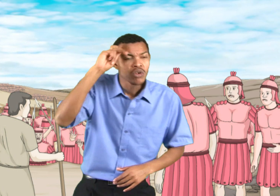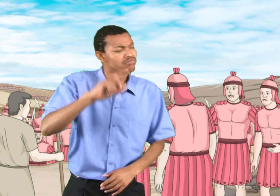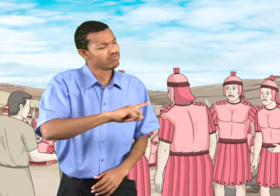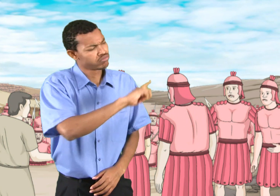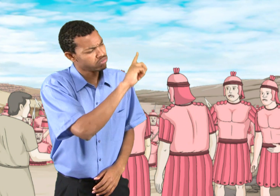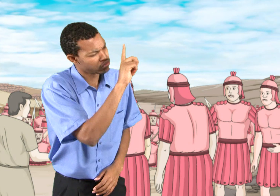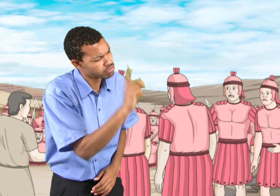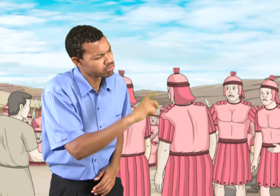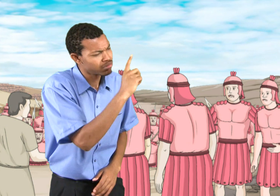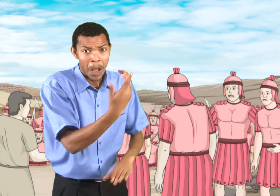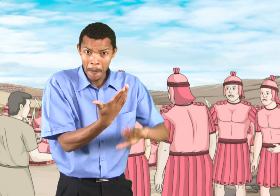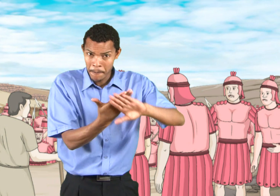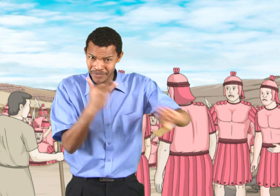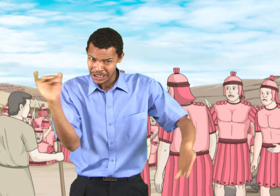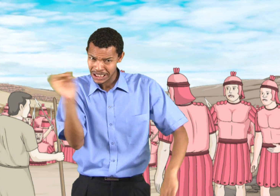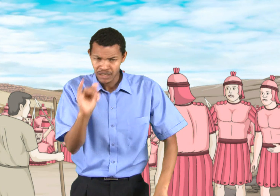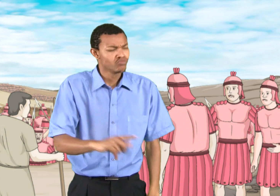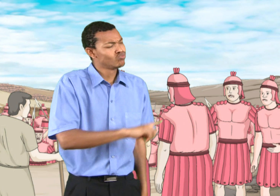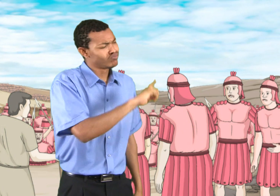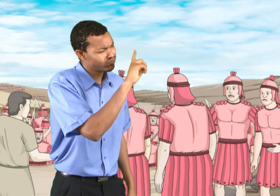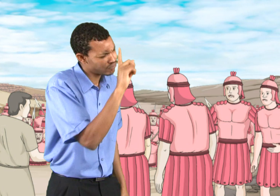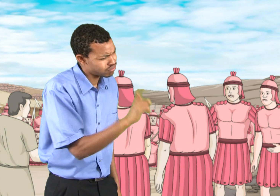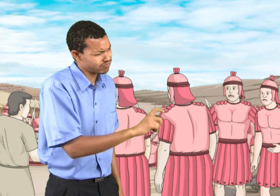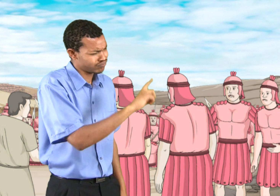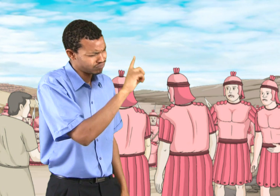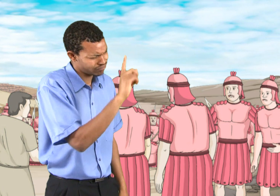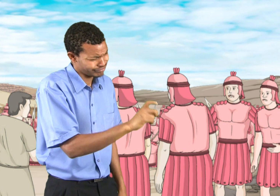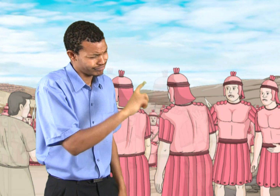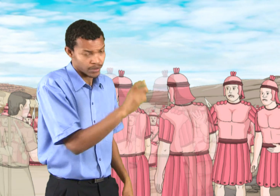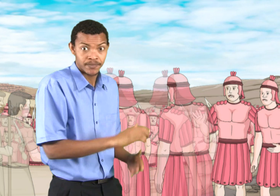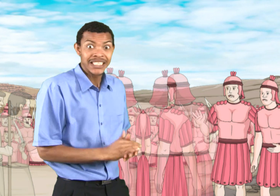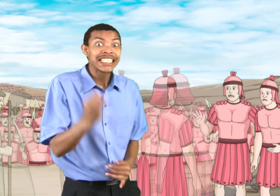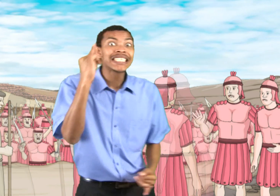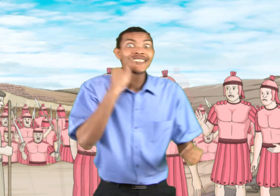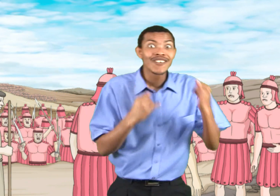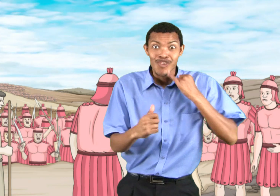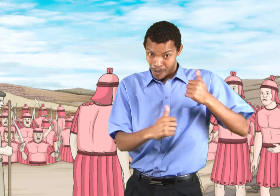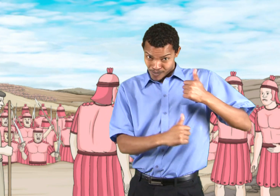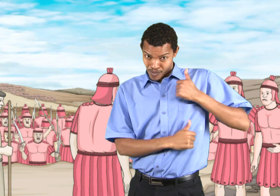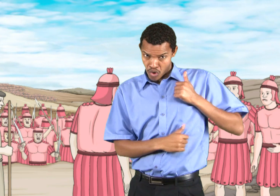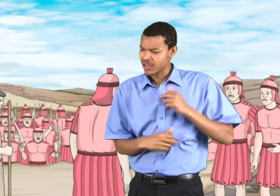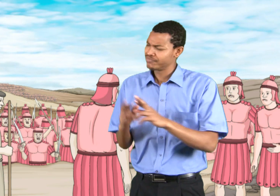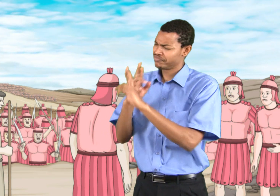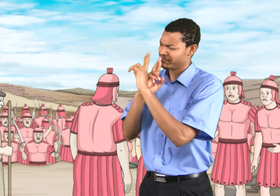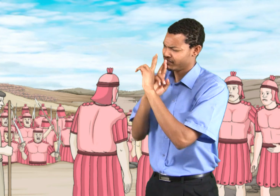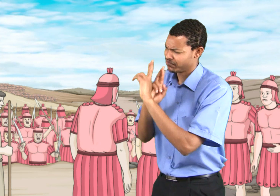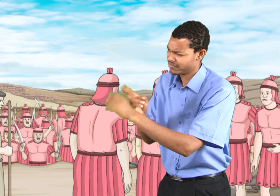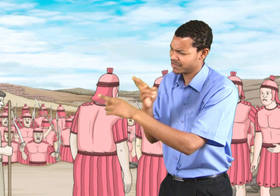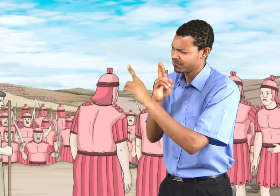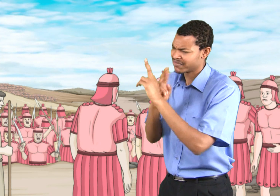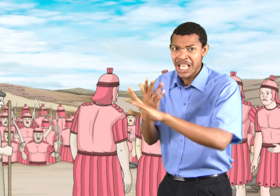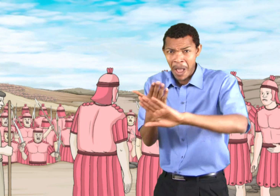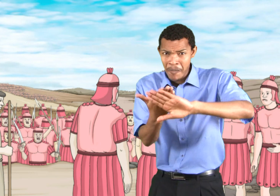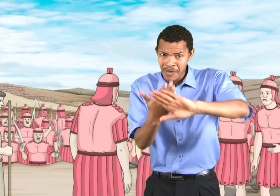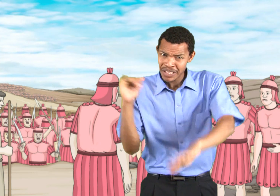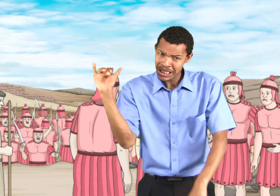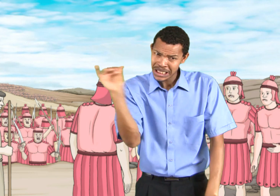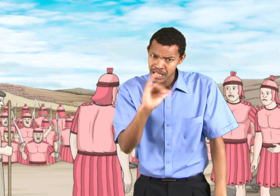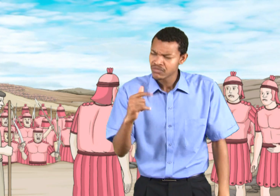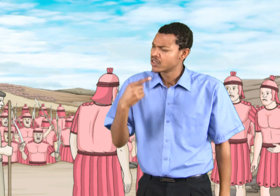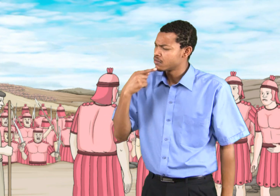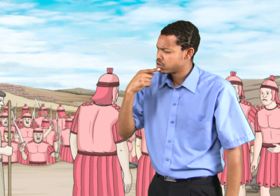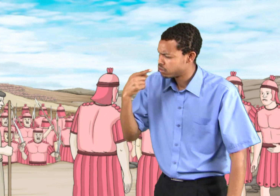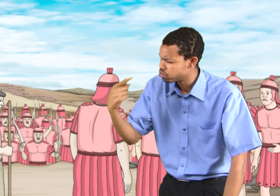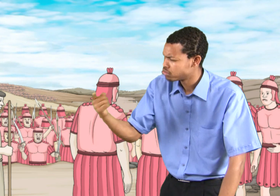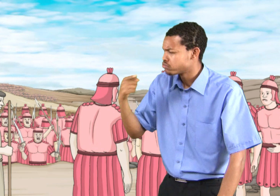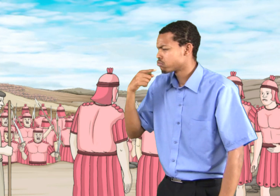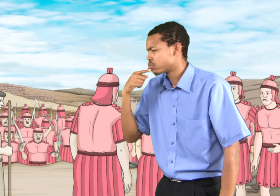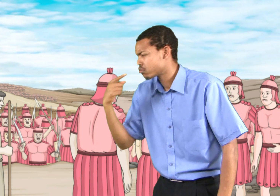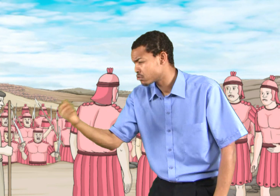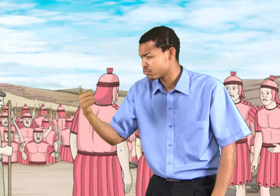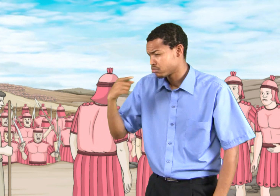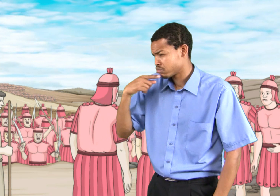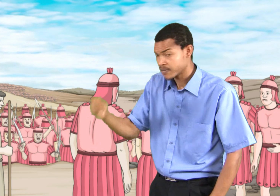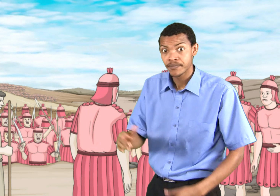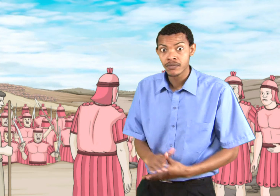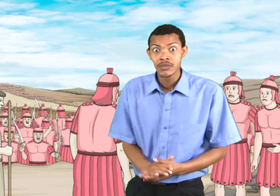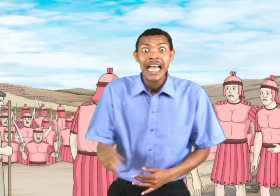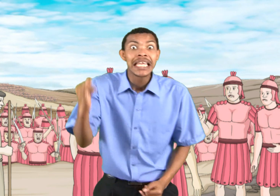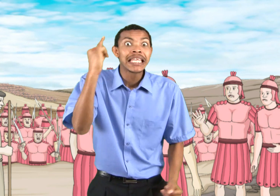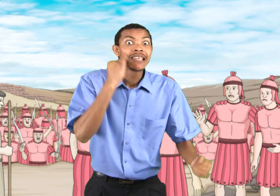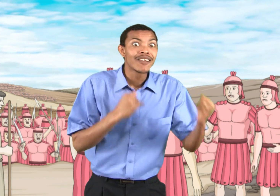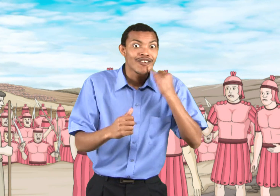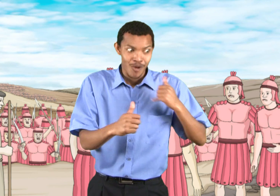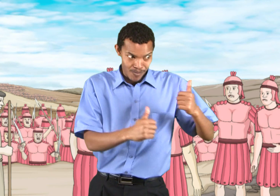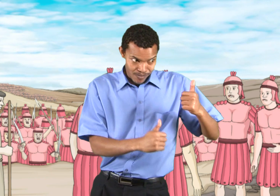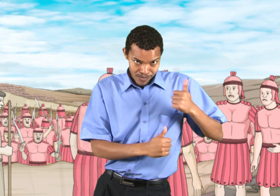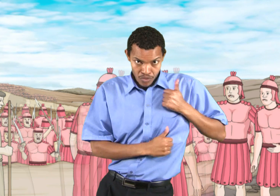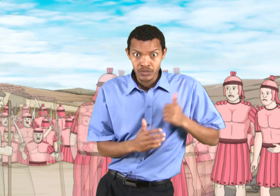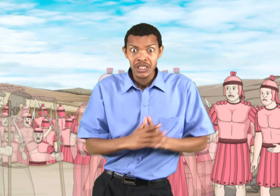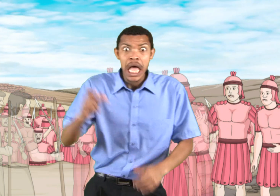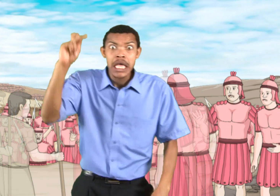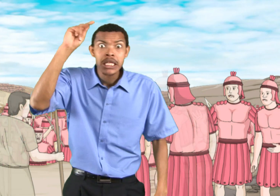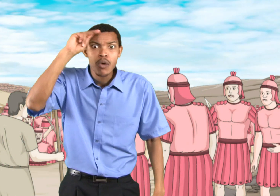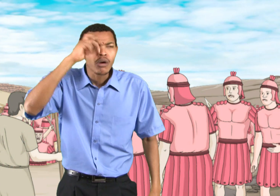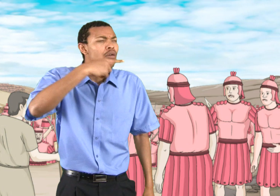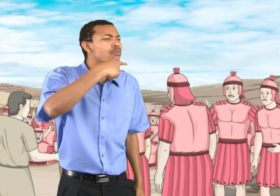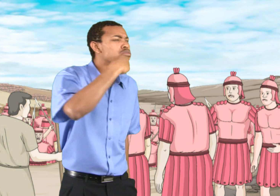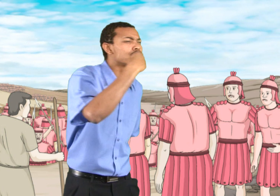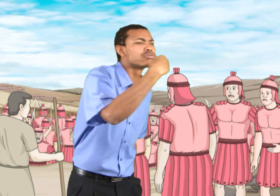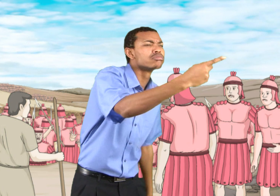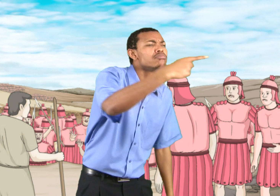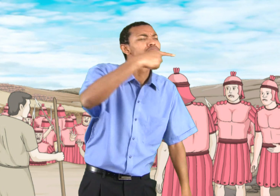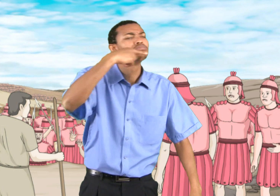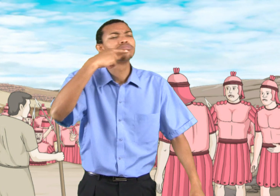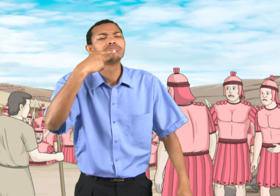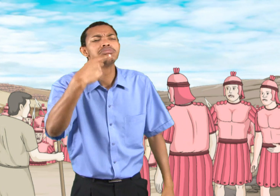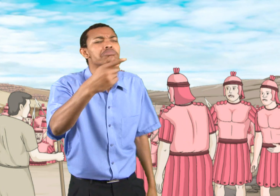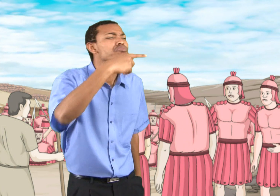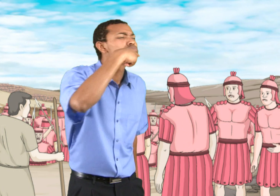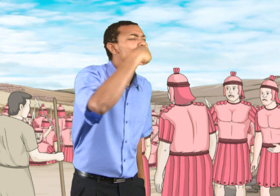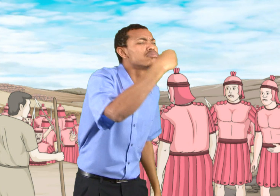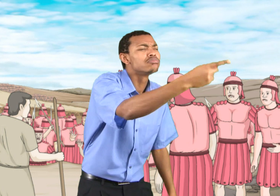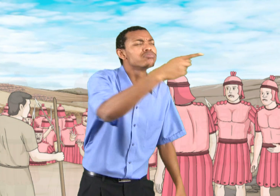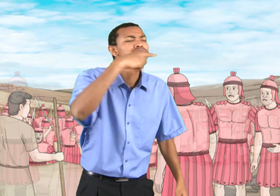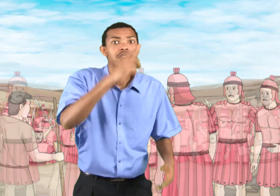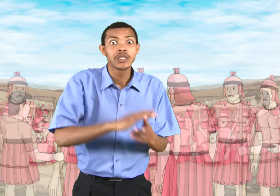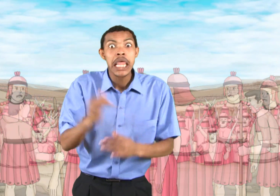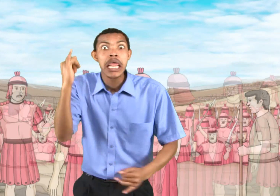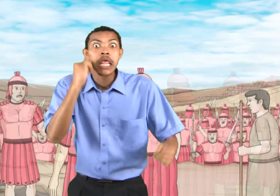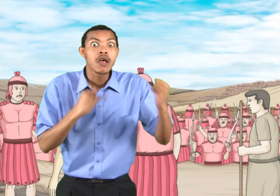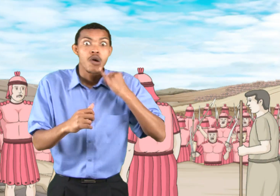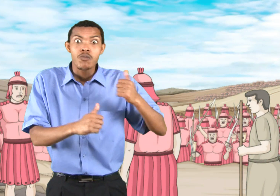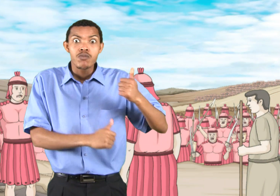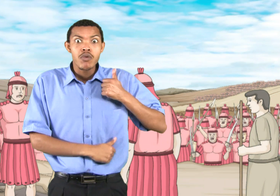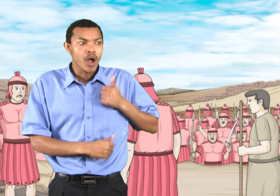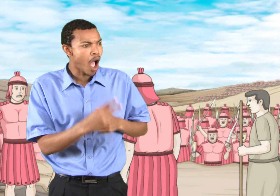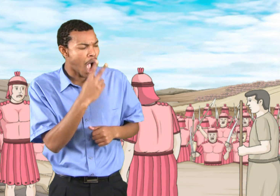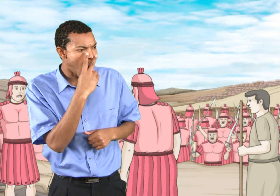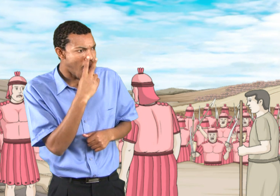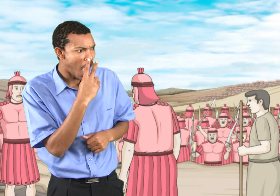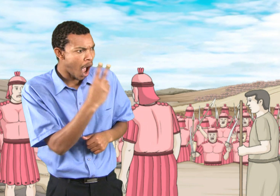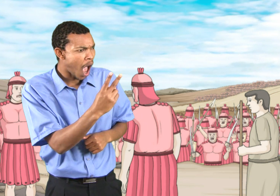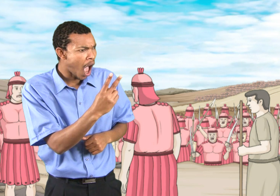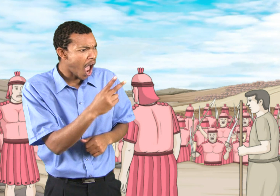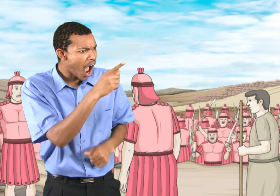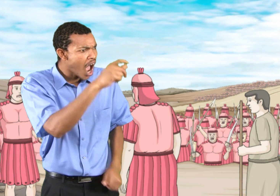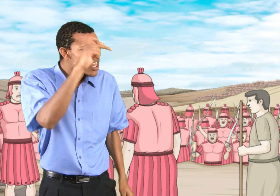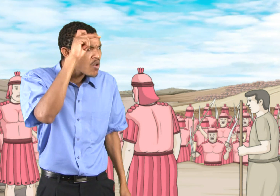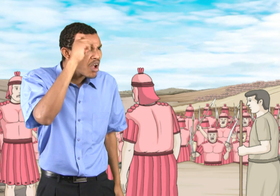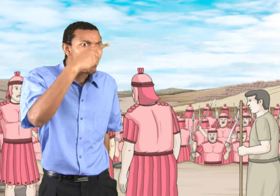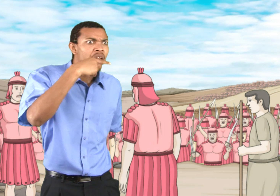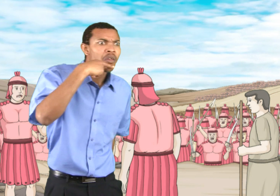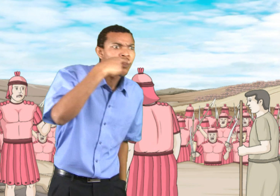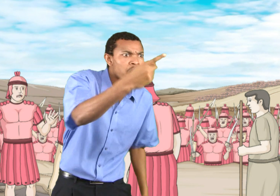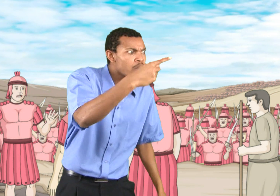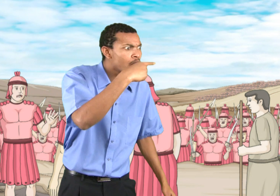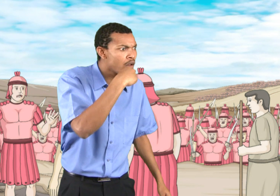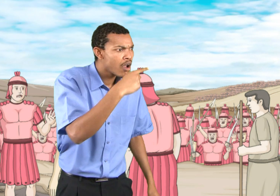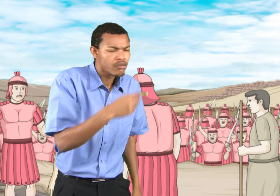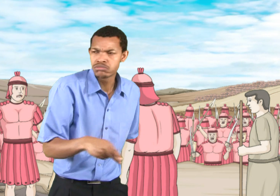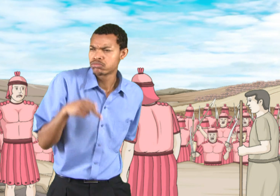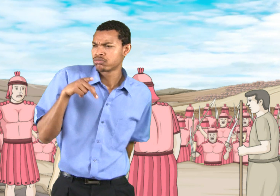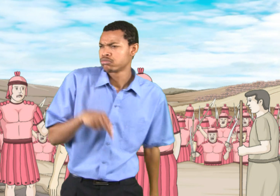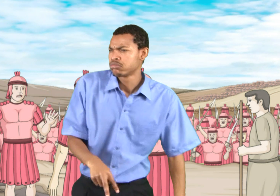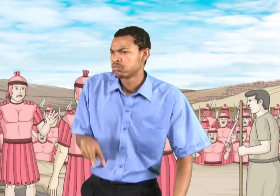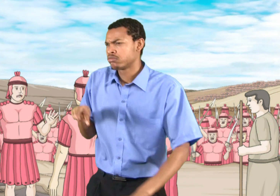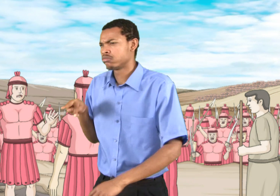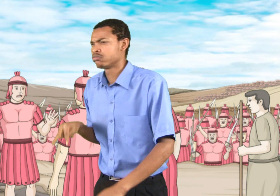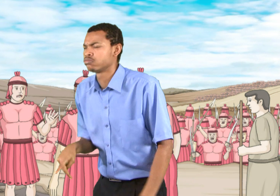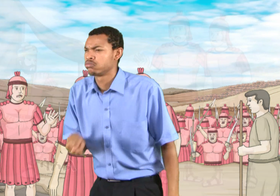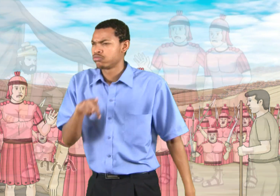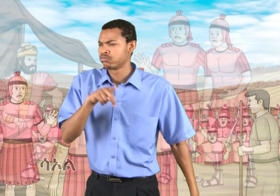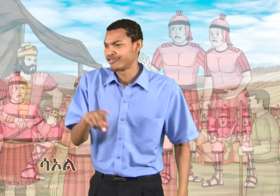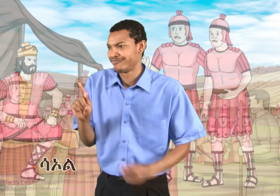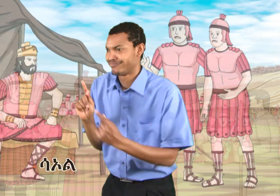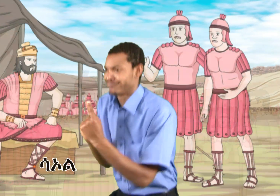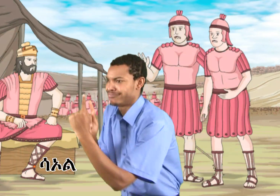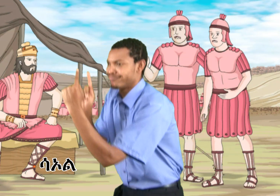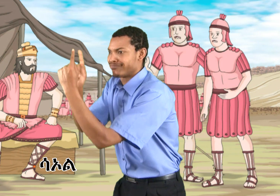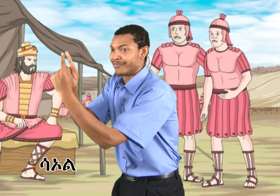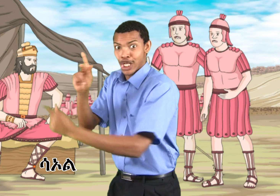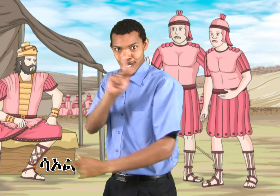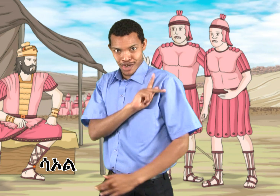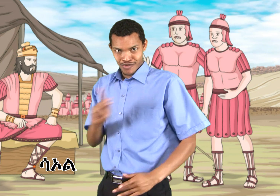said David. “Was it not just a question?” Then he turned from him toward another and asked about the offer, and those people answered him just as the first ones had answered.